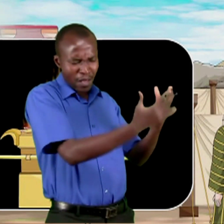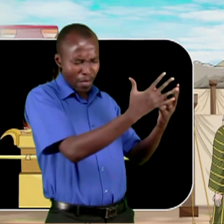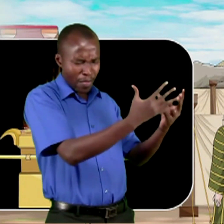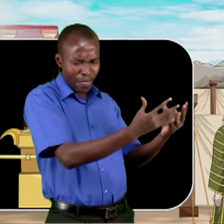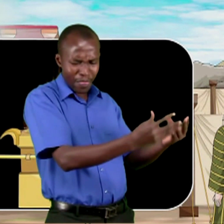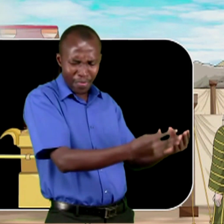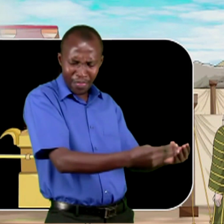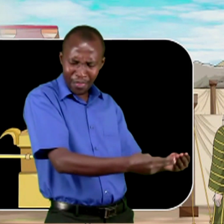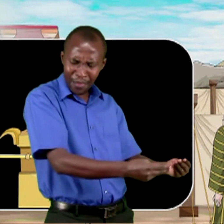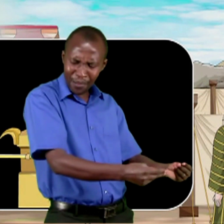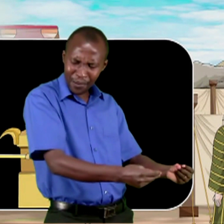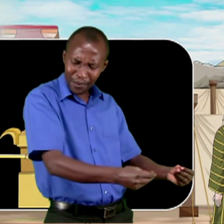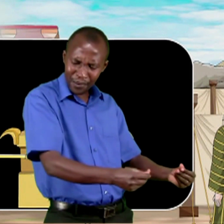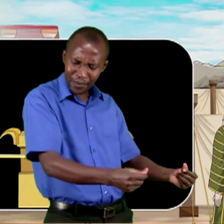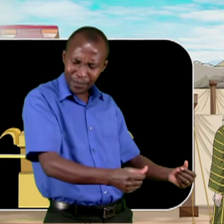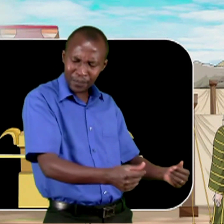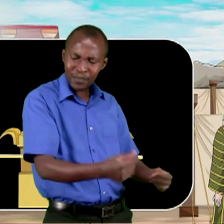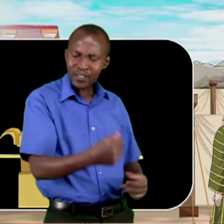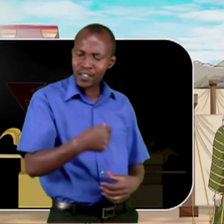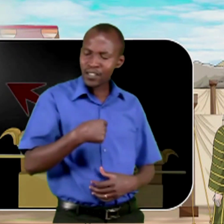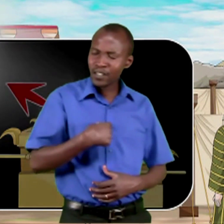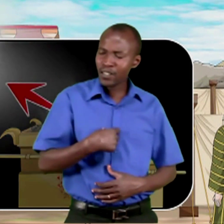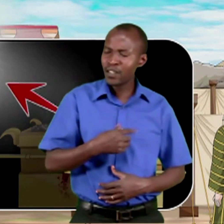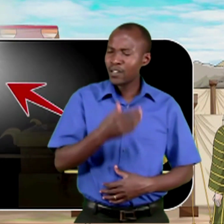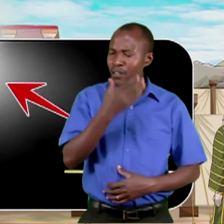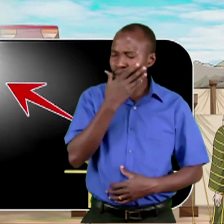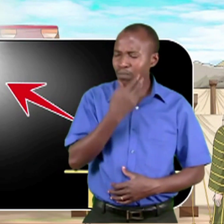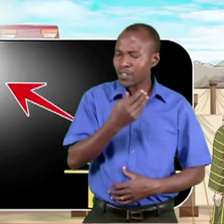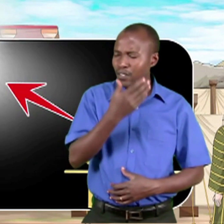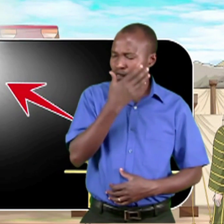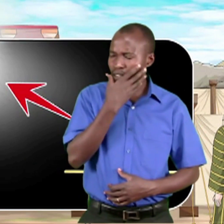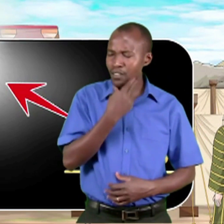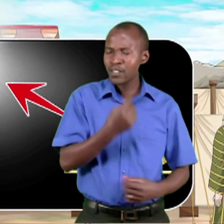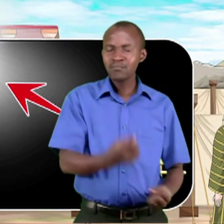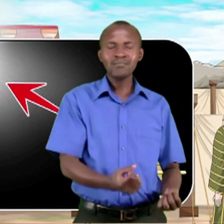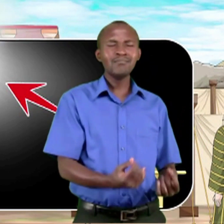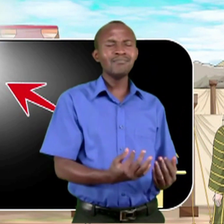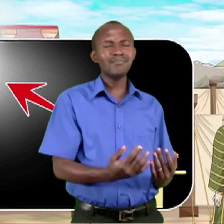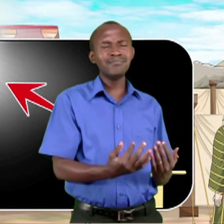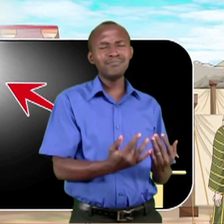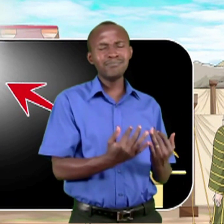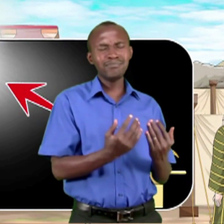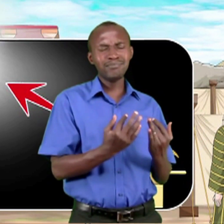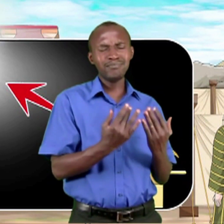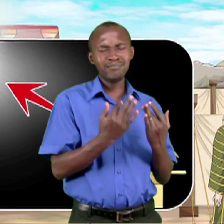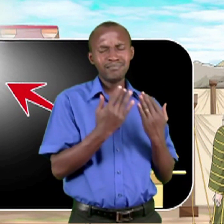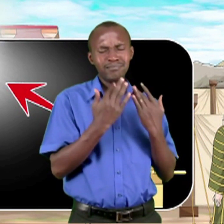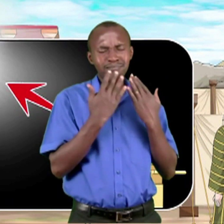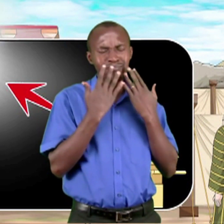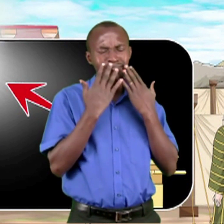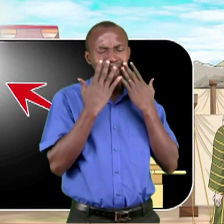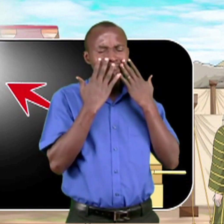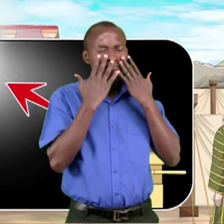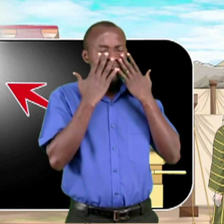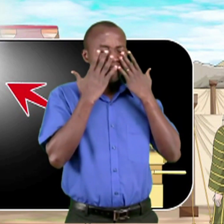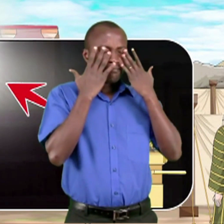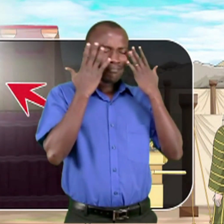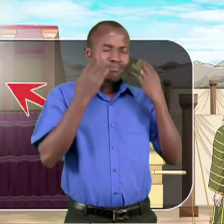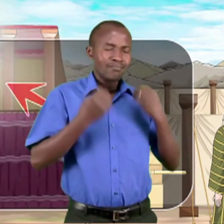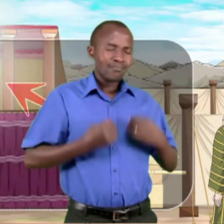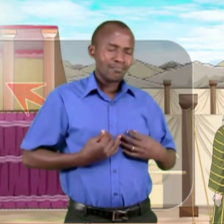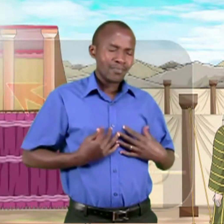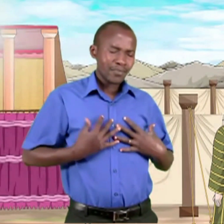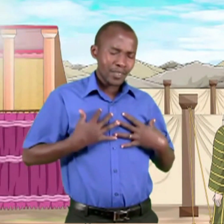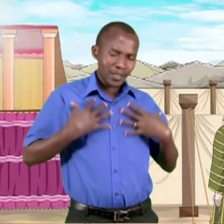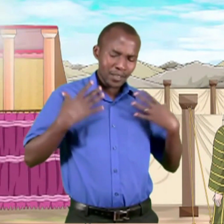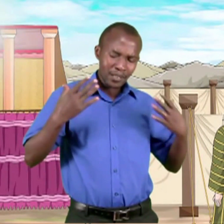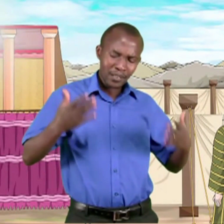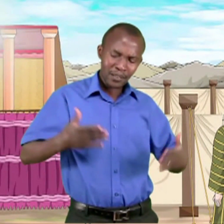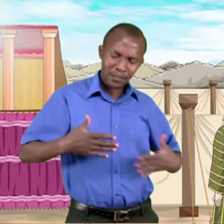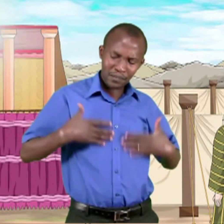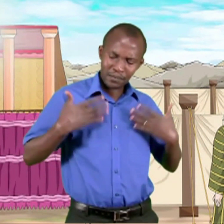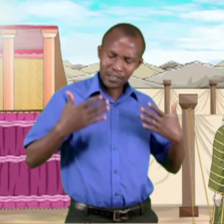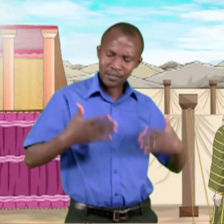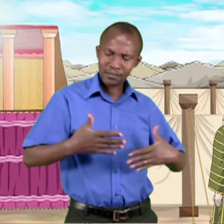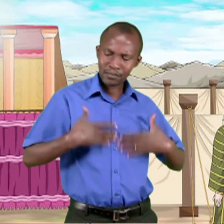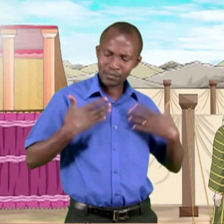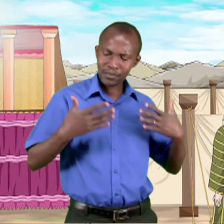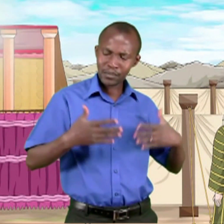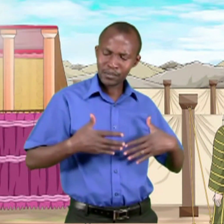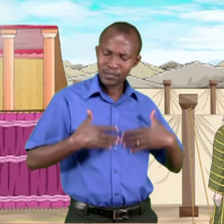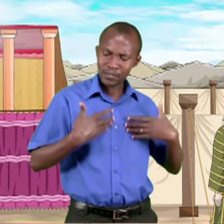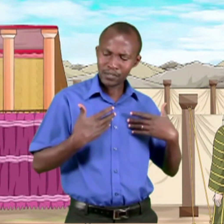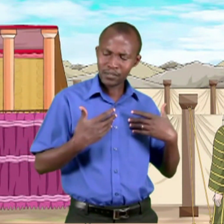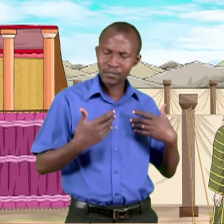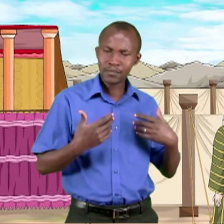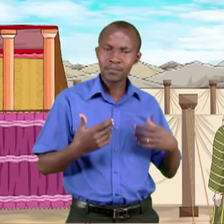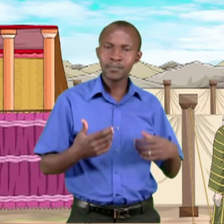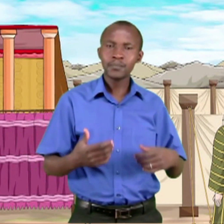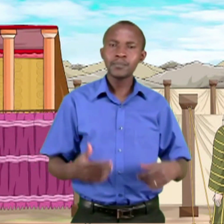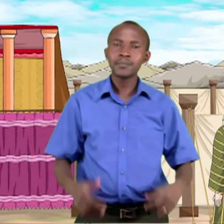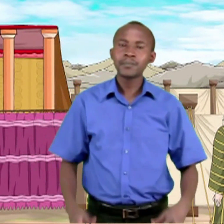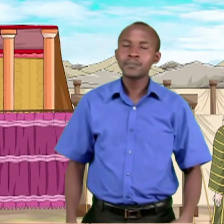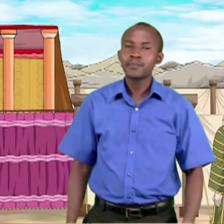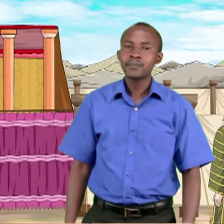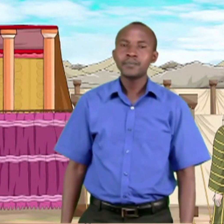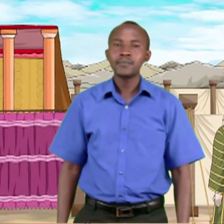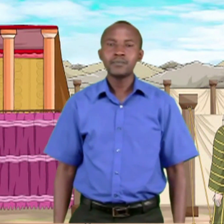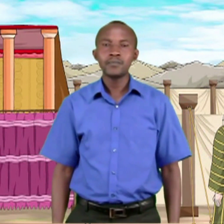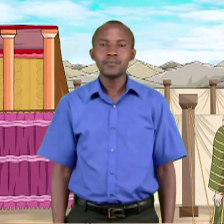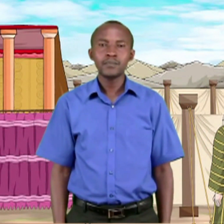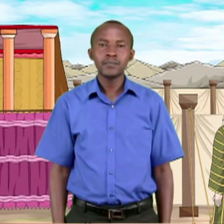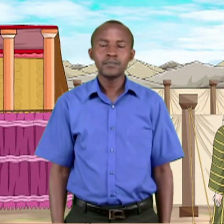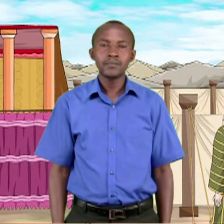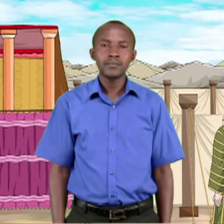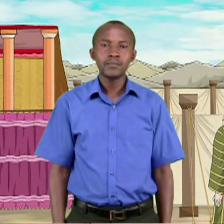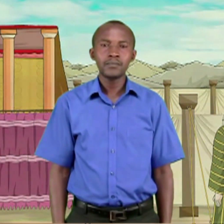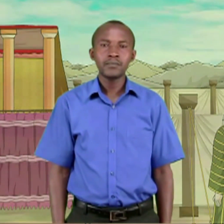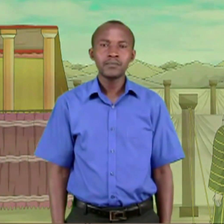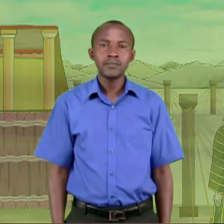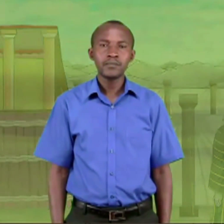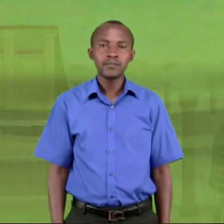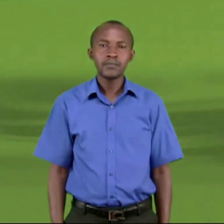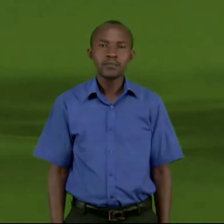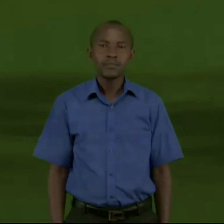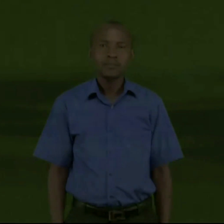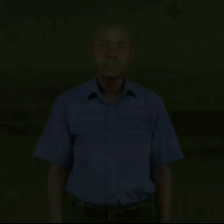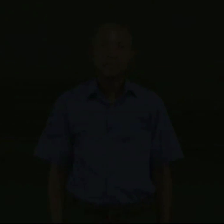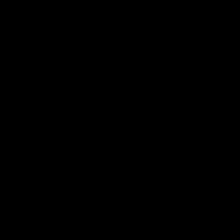It is a burnt offering, an offering made by fire, a pleasing aroma to the LORD.